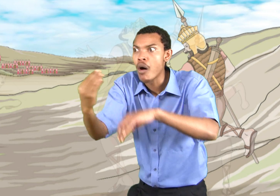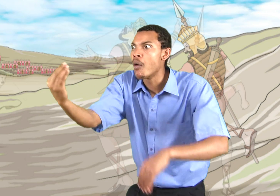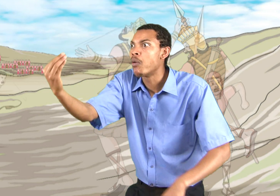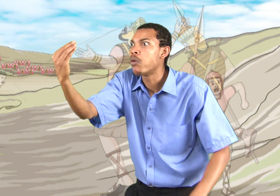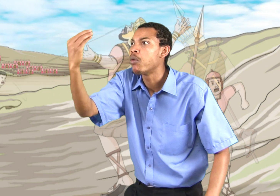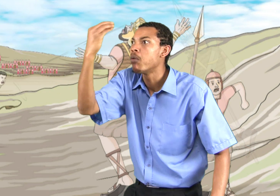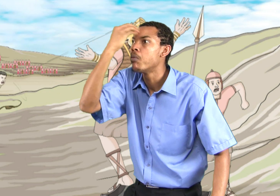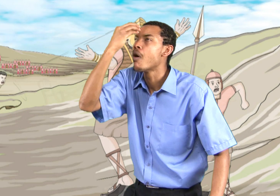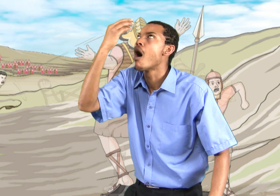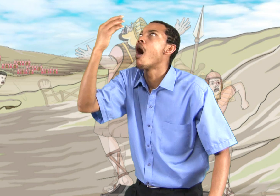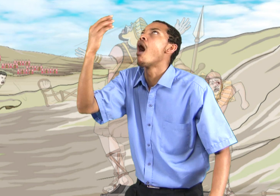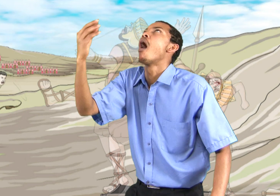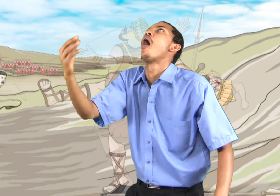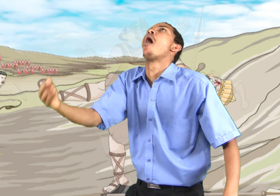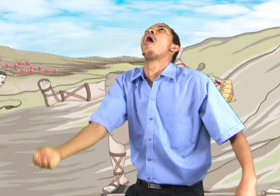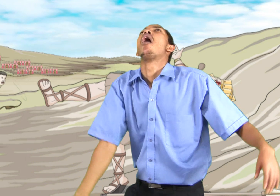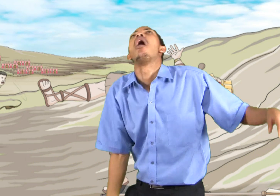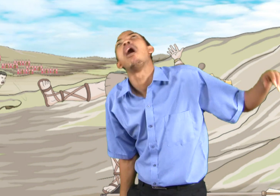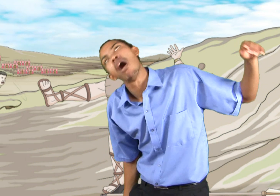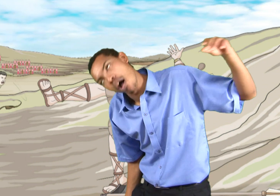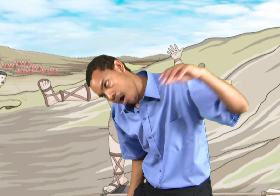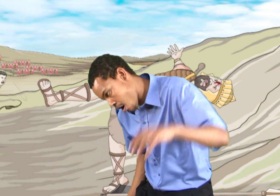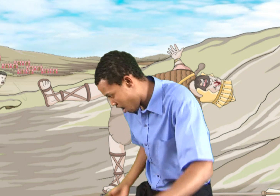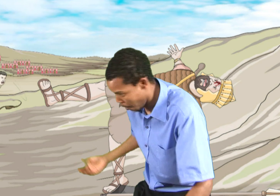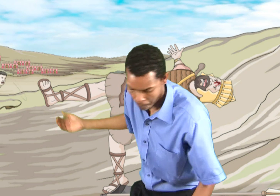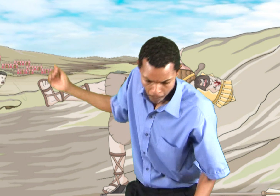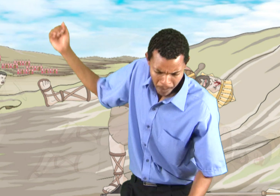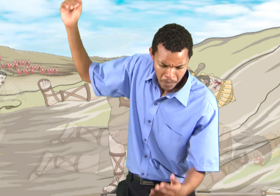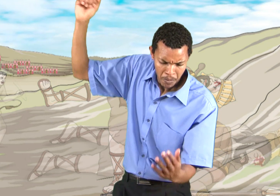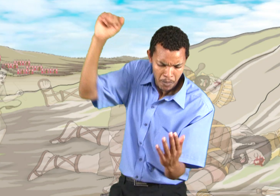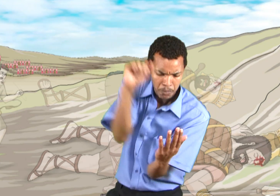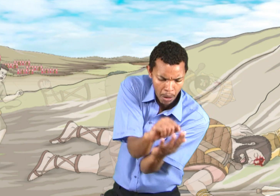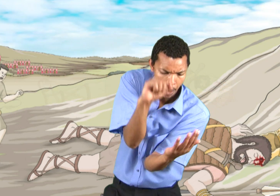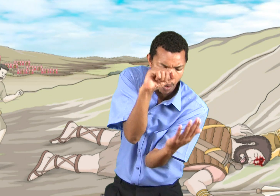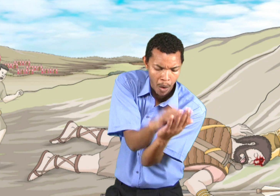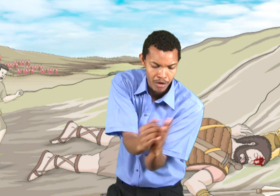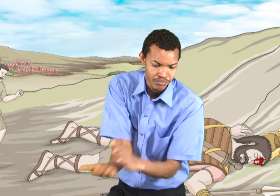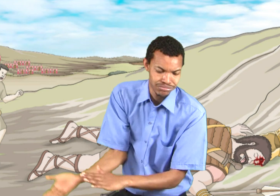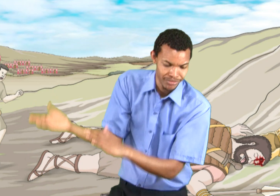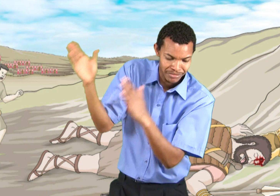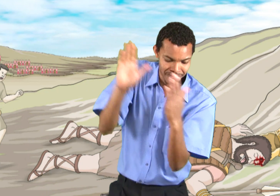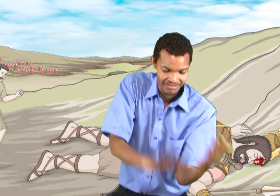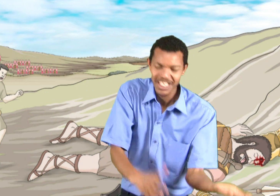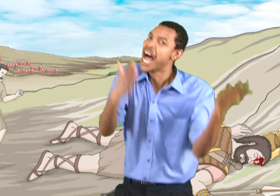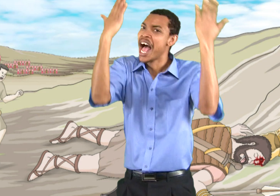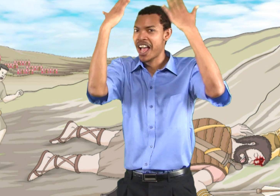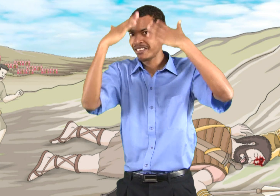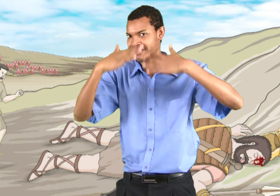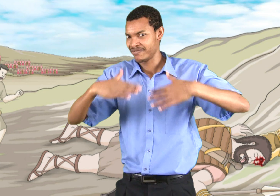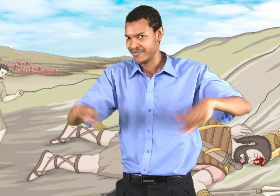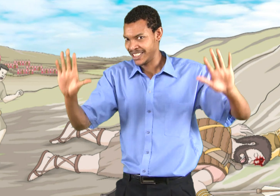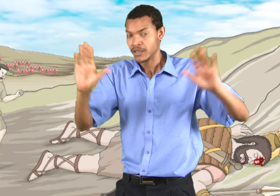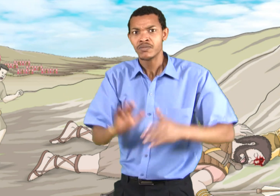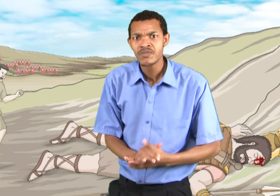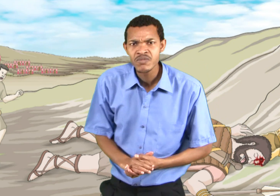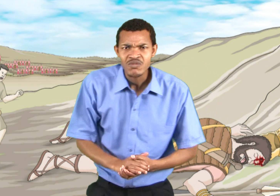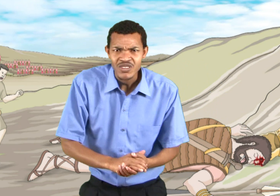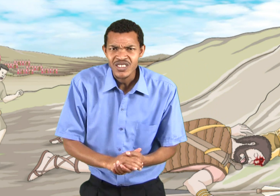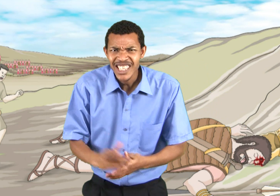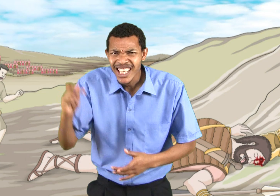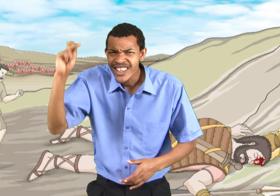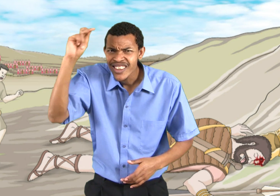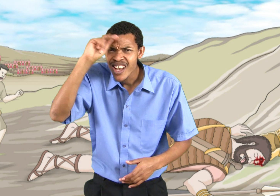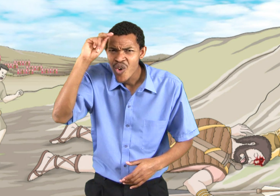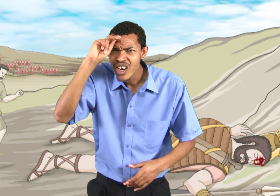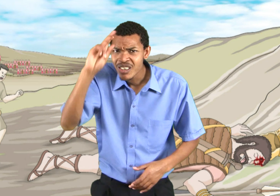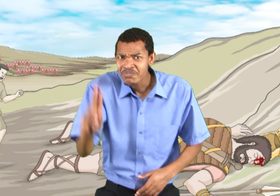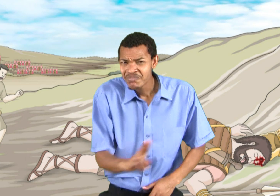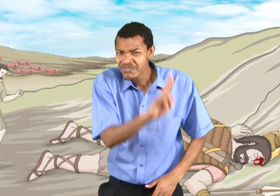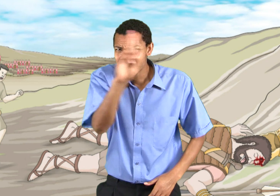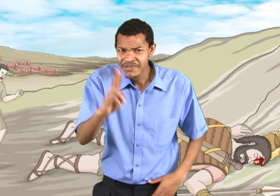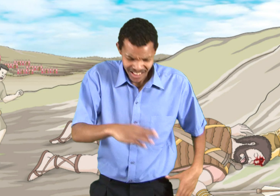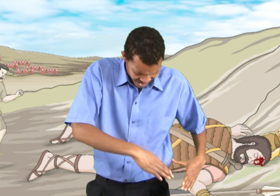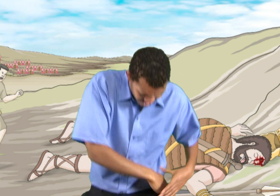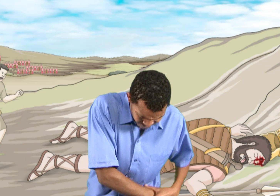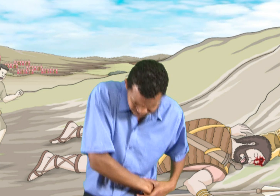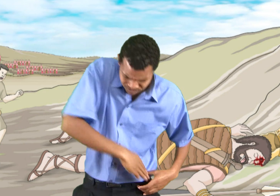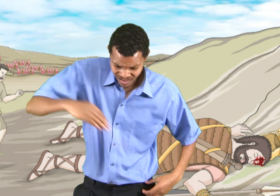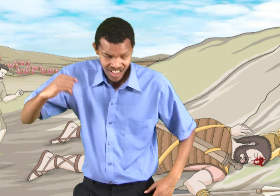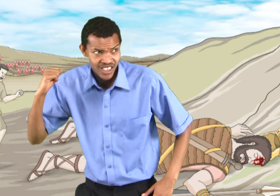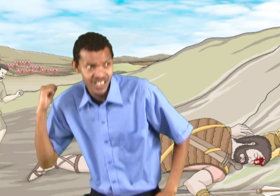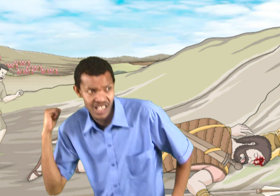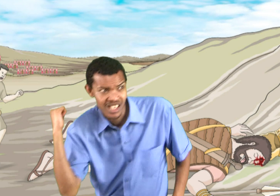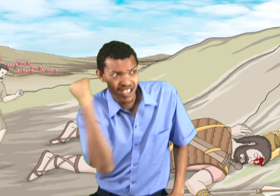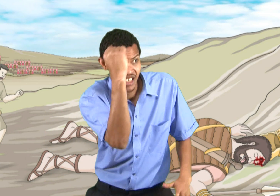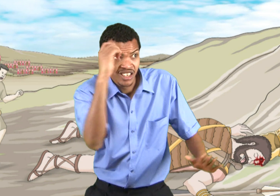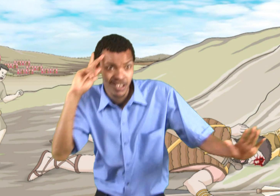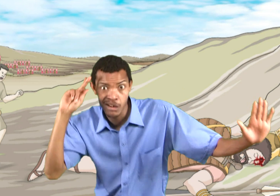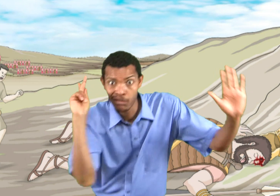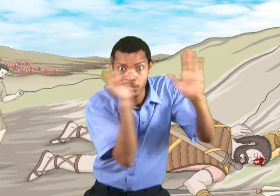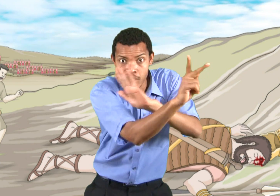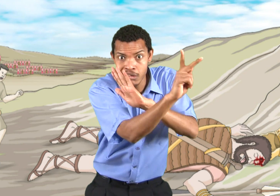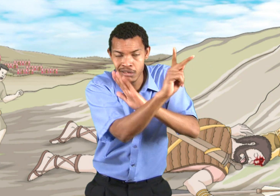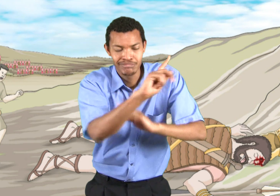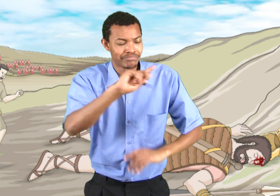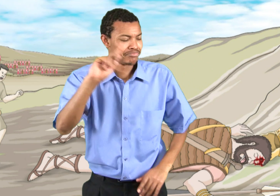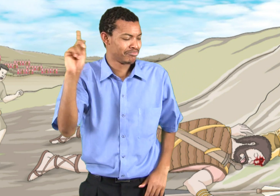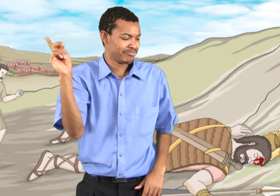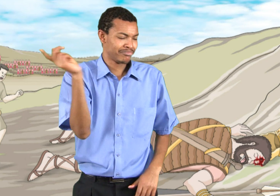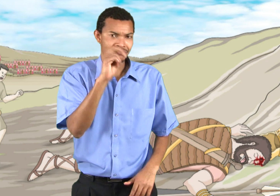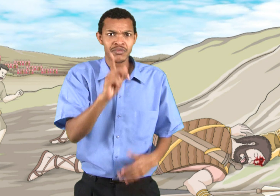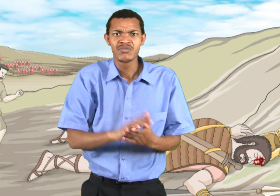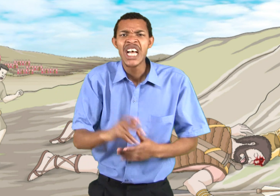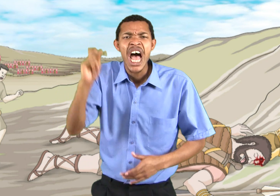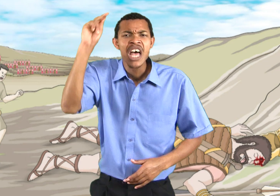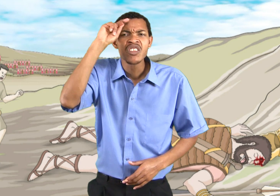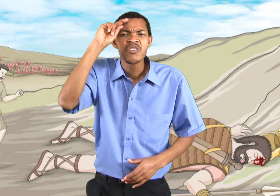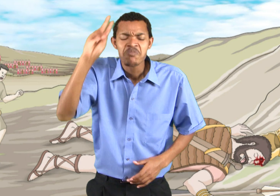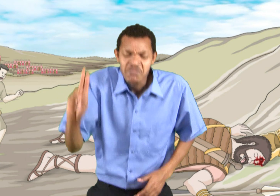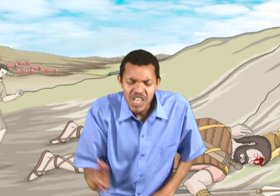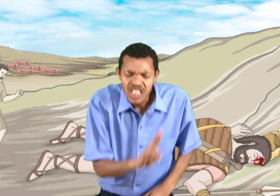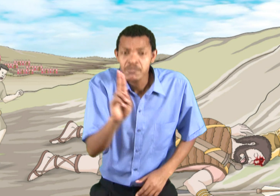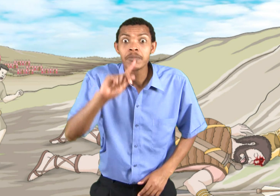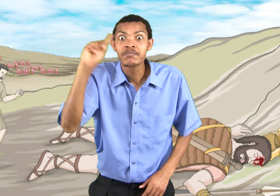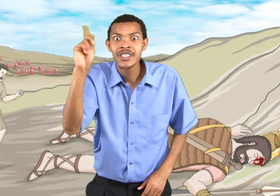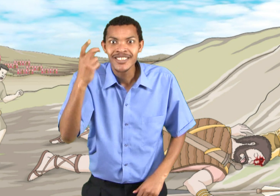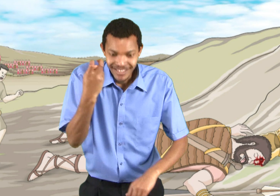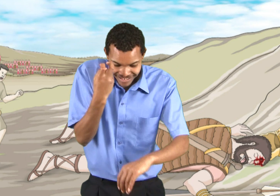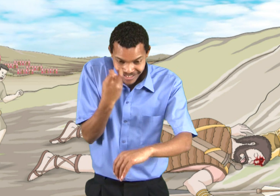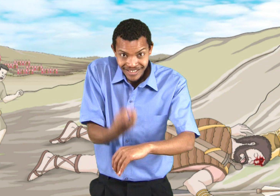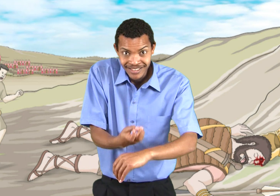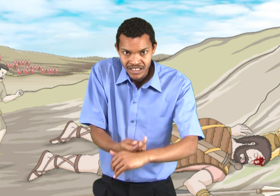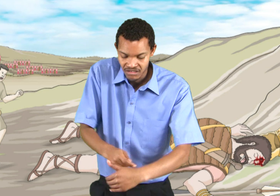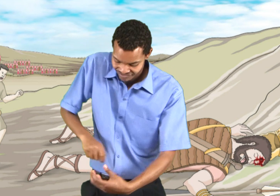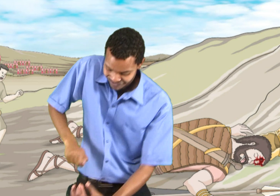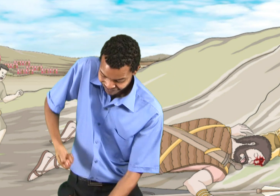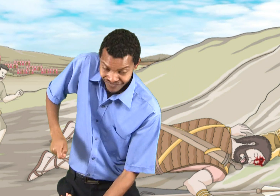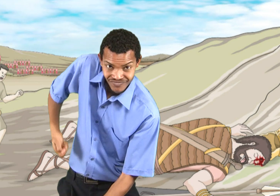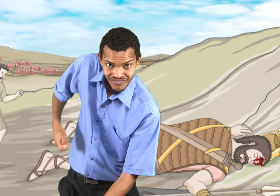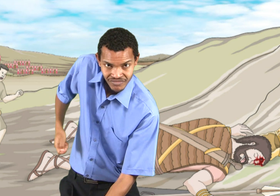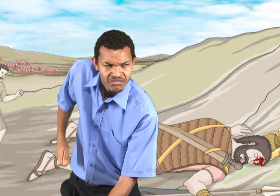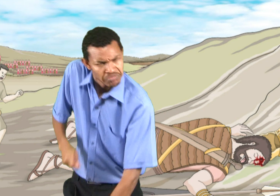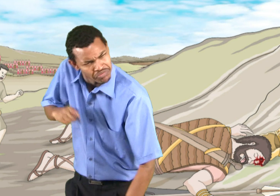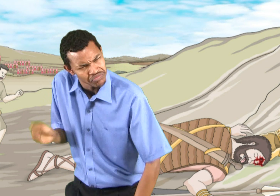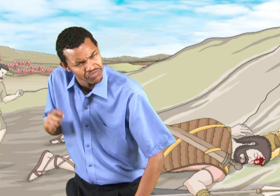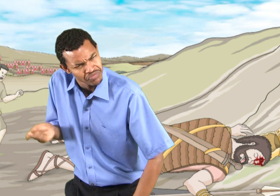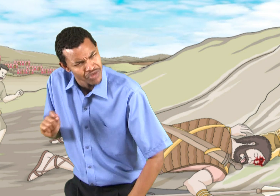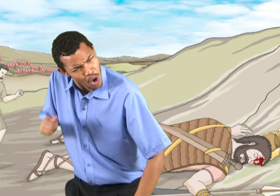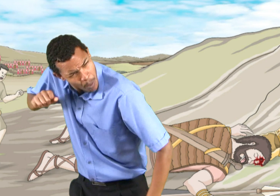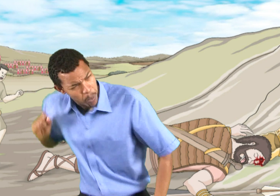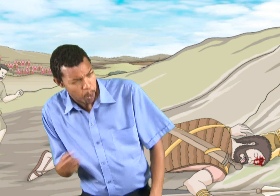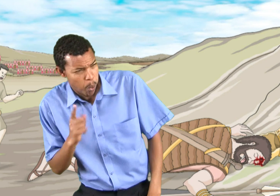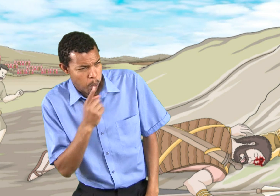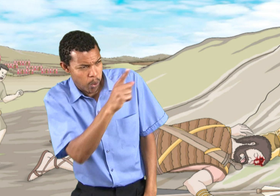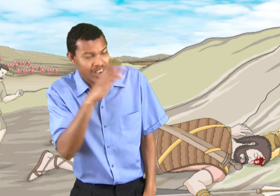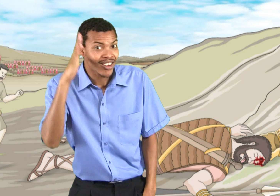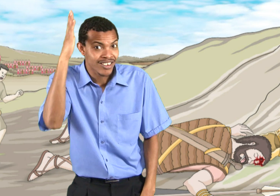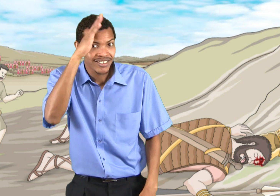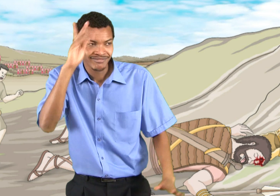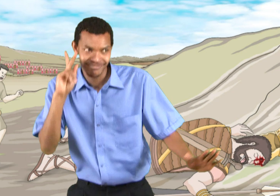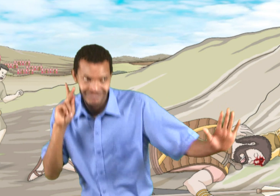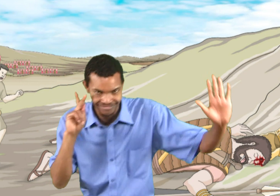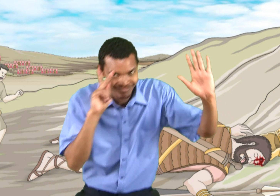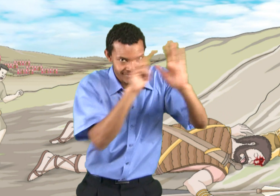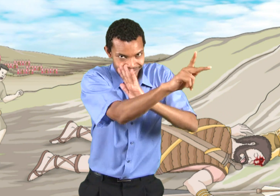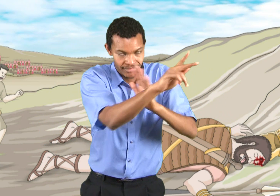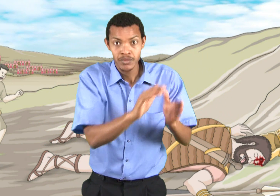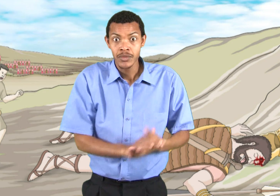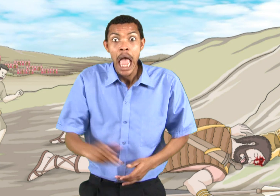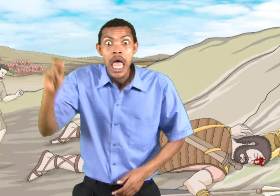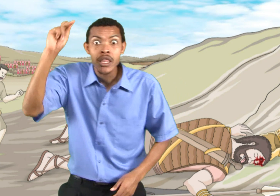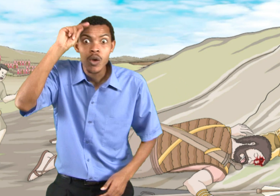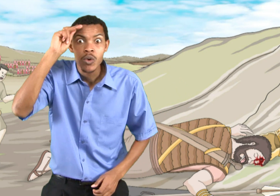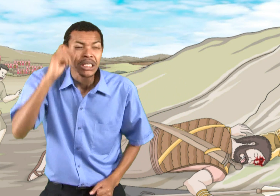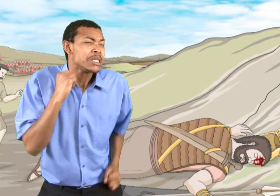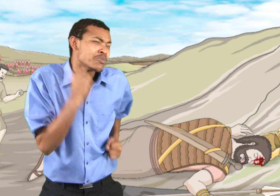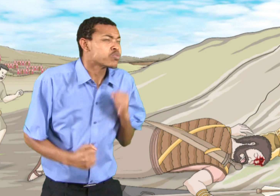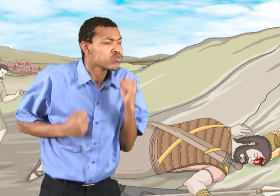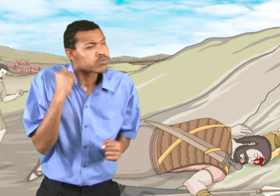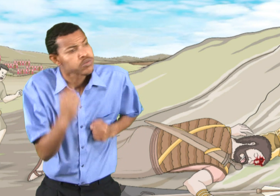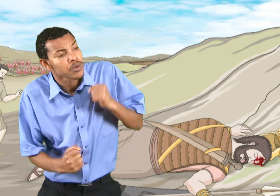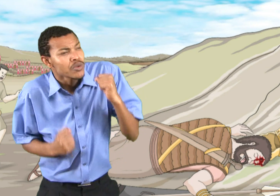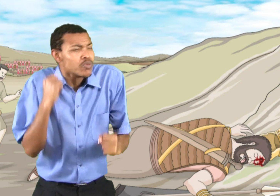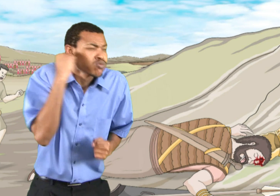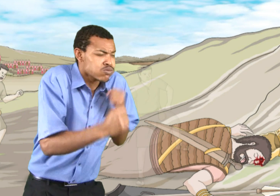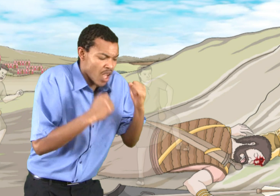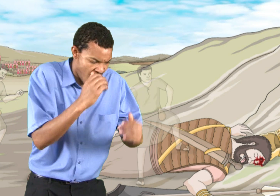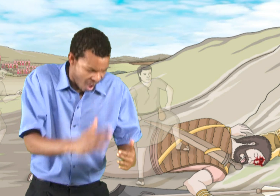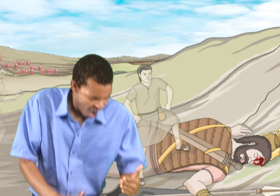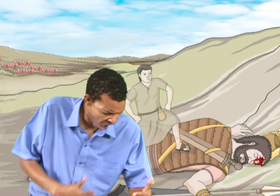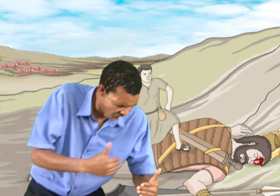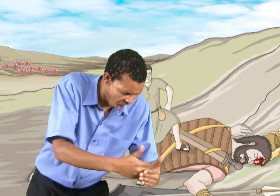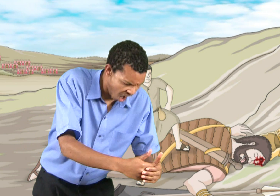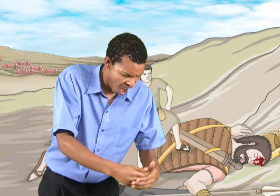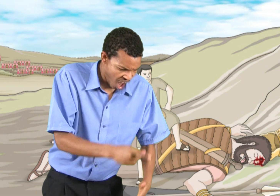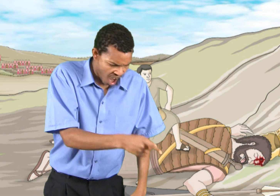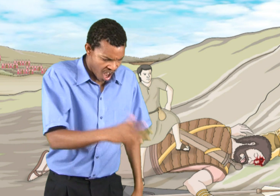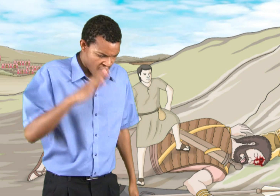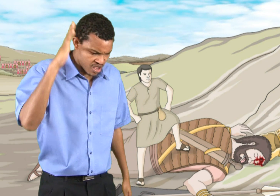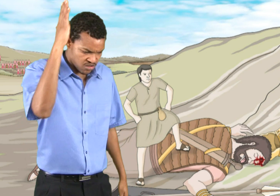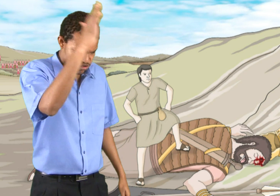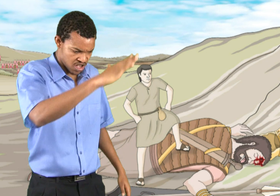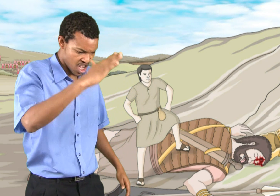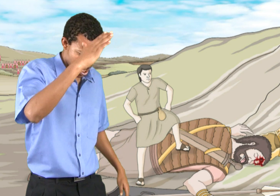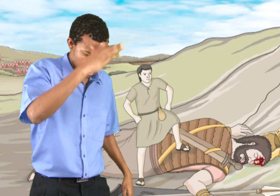The stone sank into his forehead, and he fell facedown on the ground. Thus David prevailed over the Philistine with a sling and a stone; without a sword in his hand he struck down the Philistine and killed him.